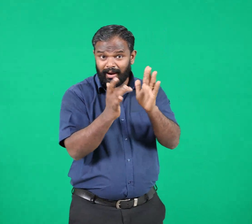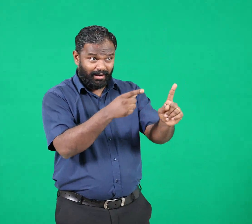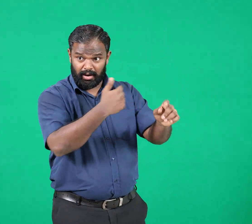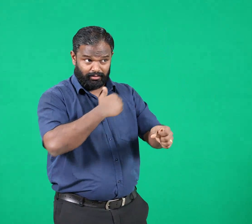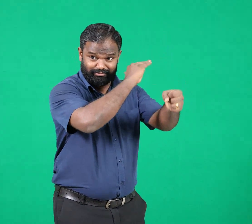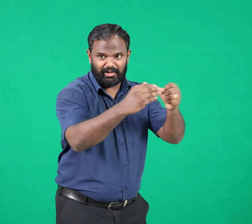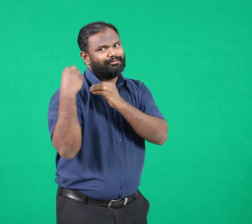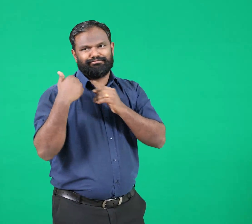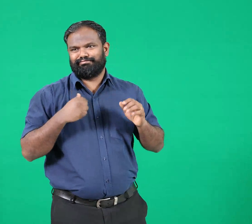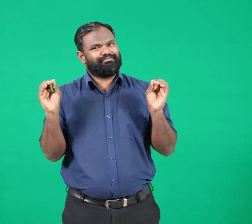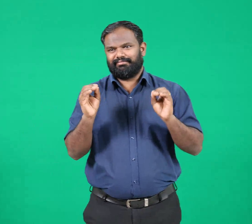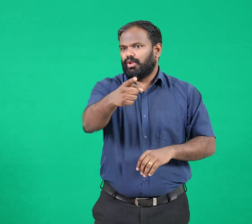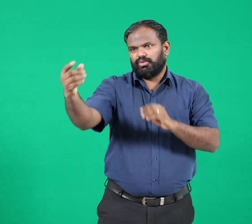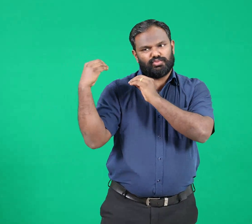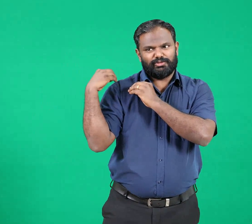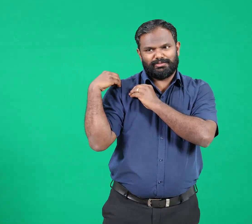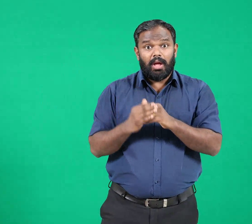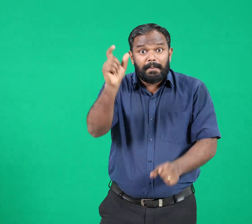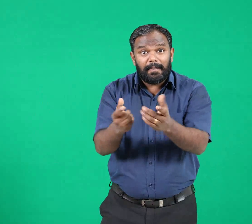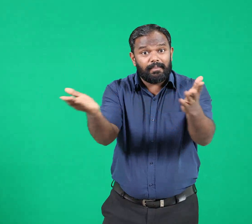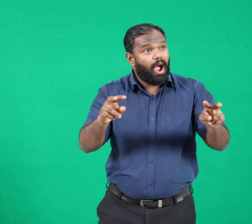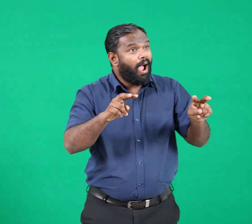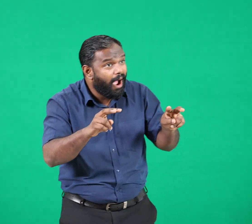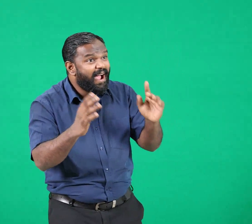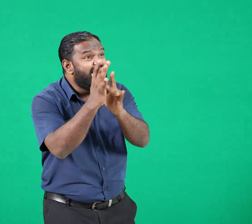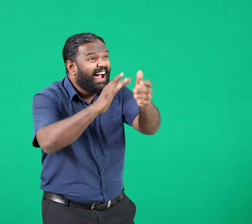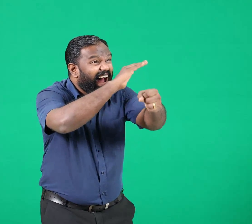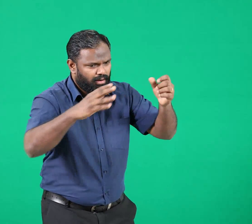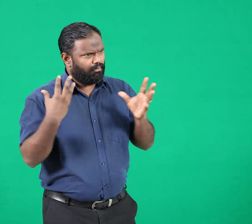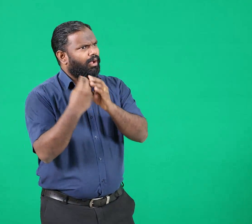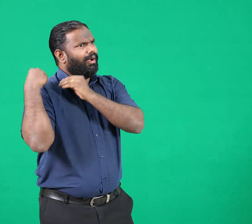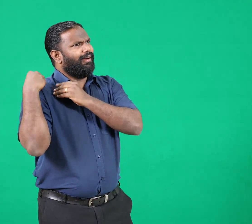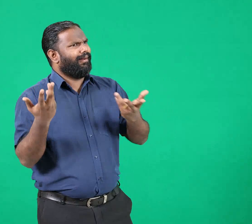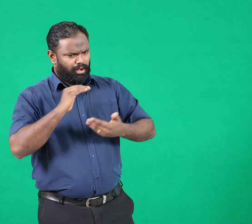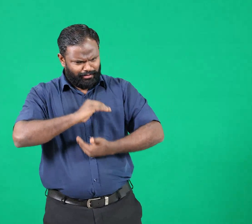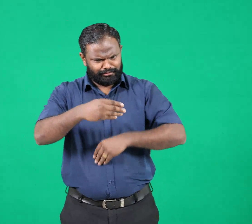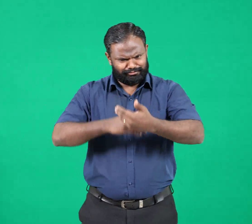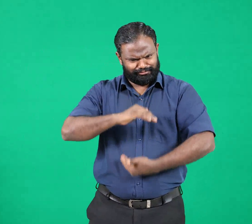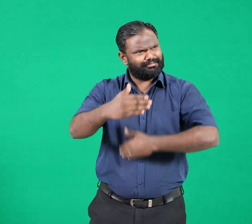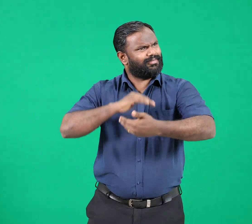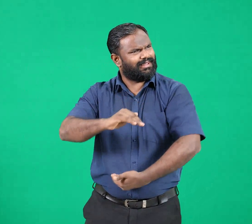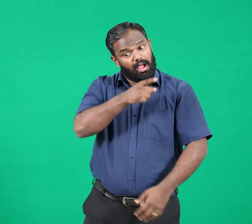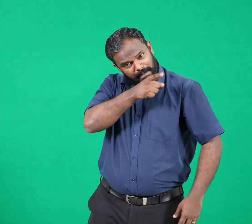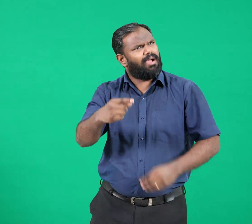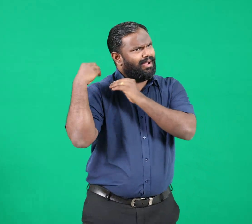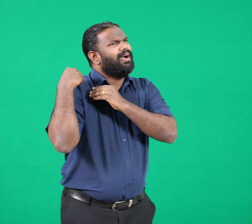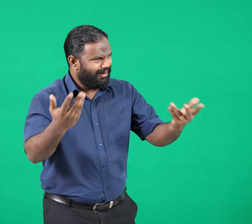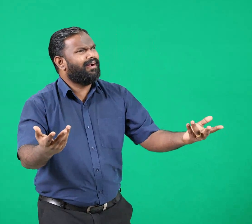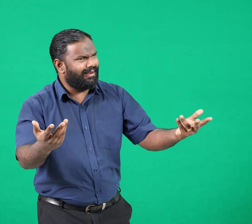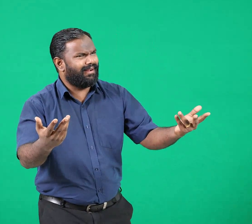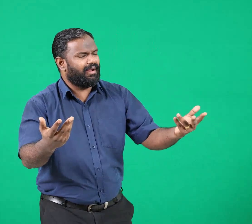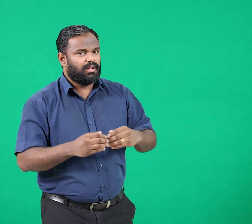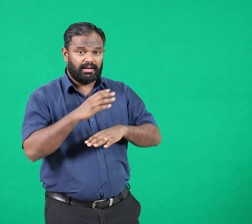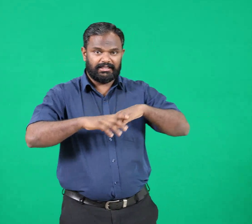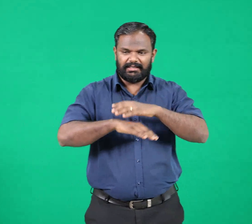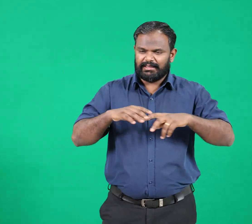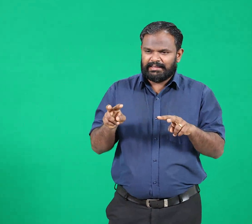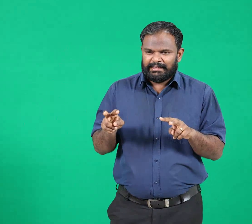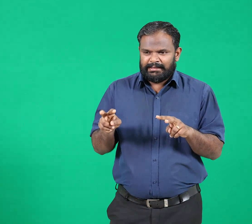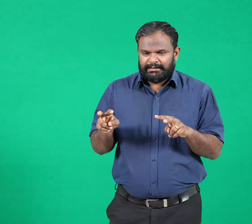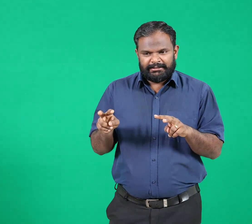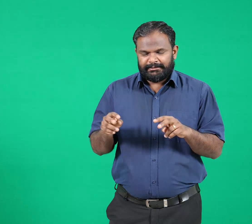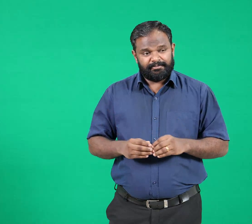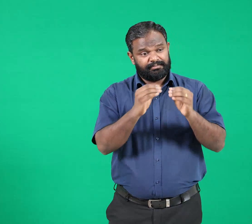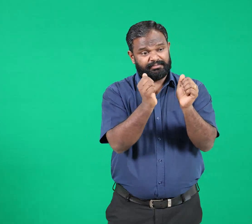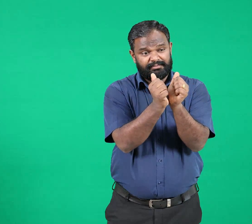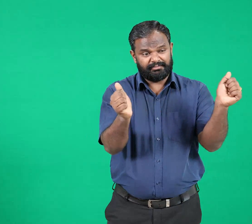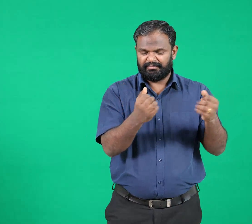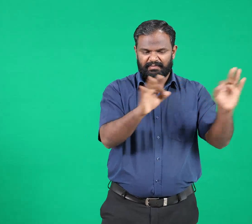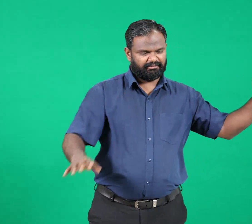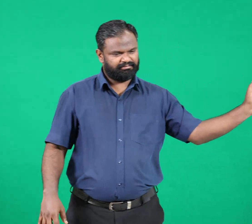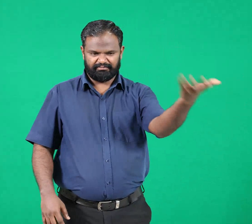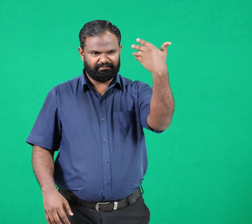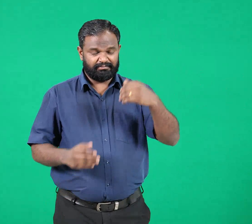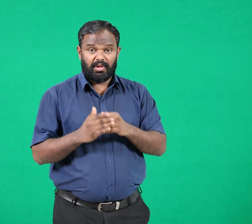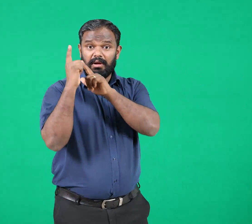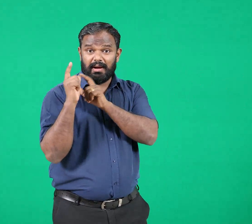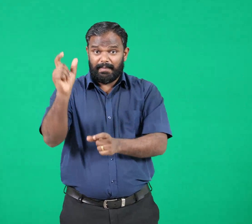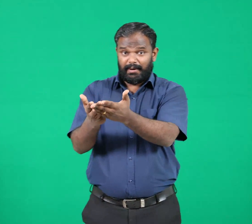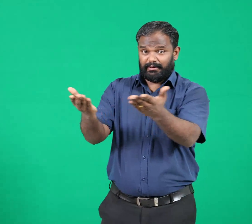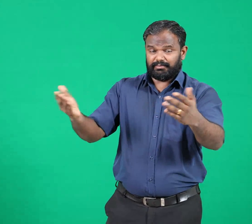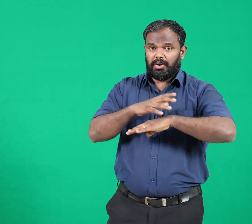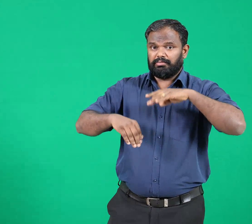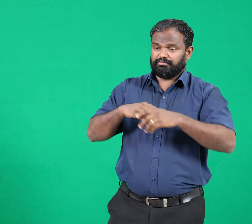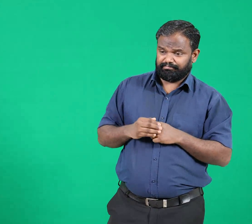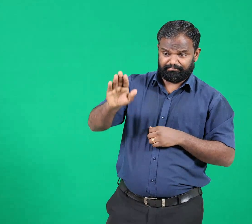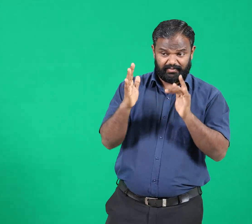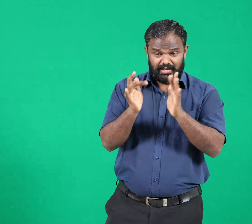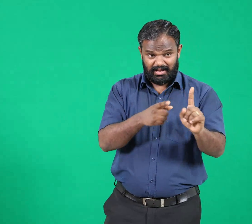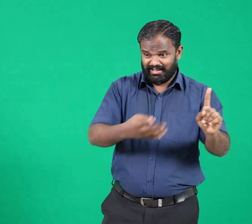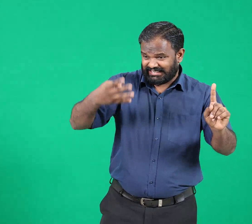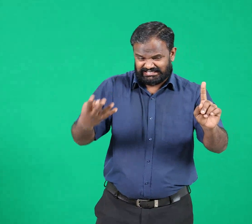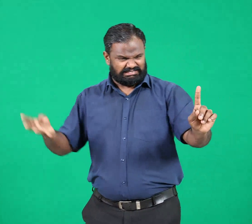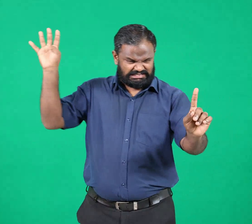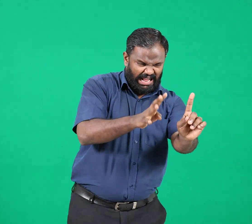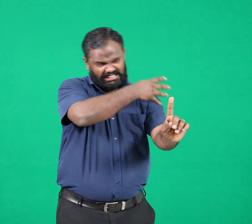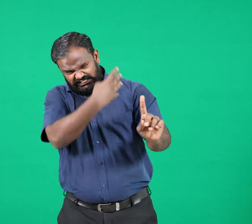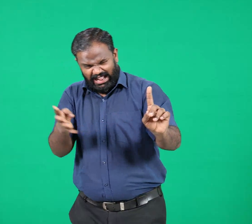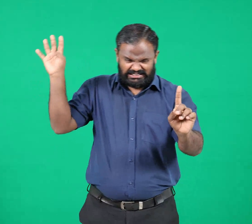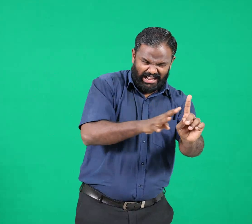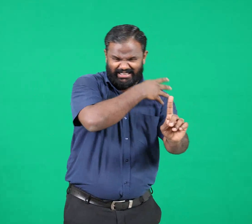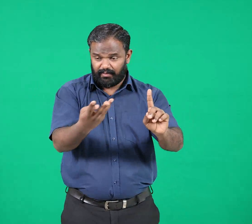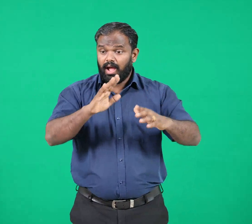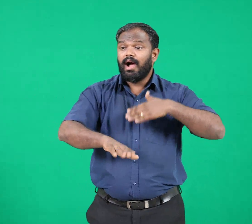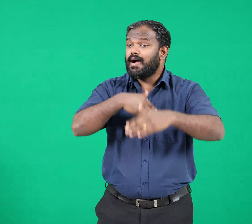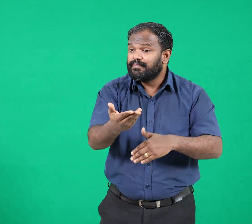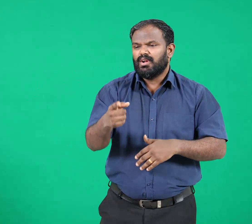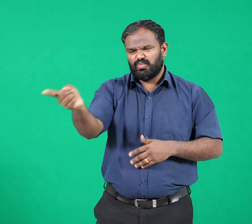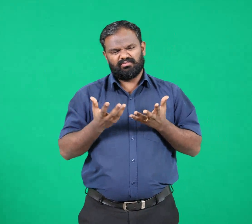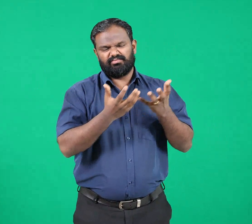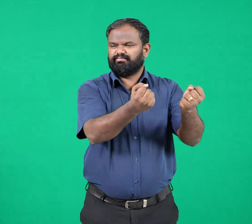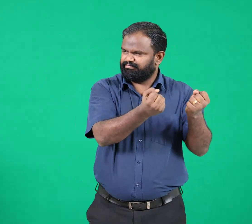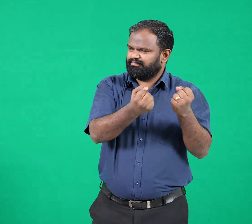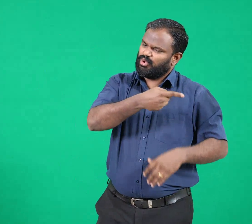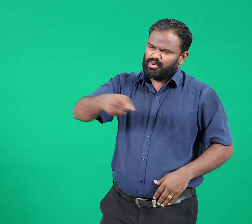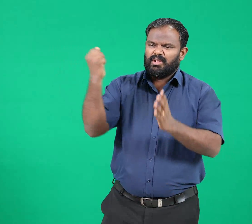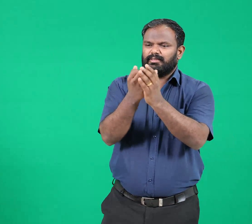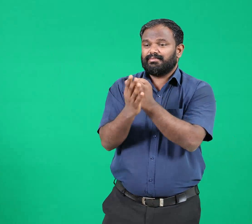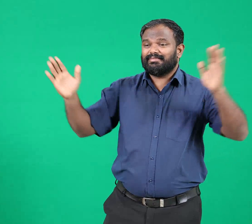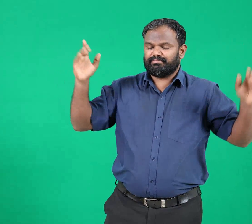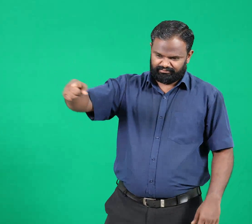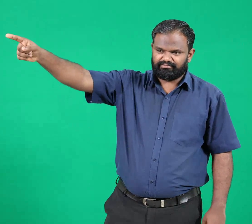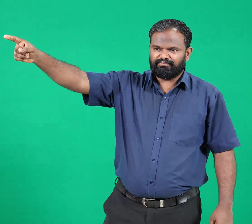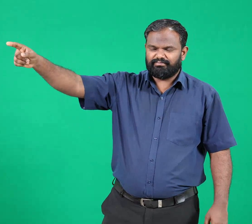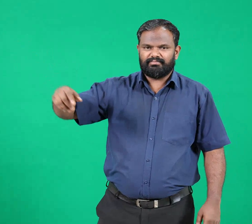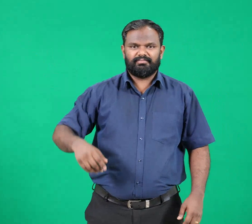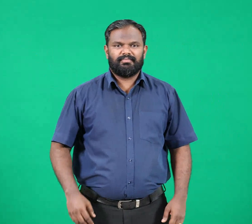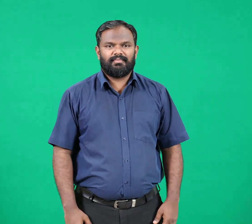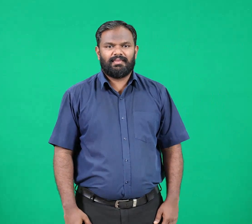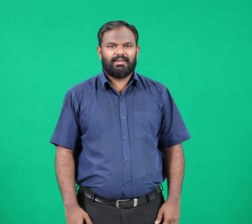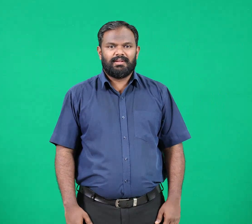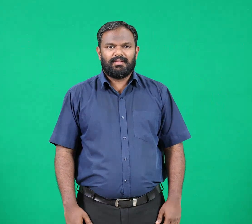" You bear the responsibility." All the people answered, "His blood be on us and on our children!" So Pilate released Barabbas to them. But he had Jesus flogged, and handed Him over to be crucified.